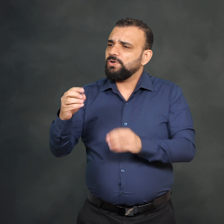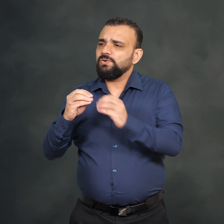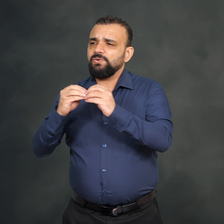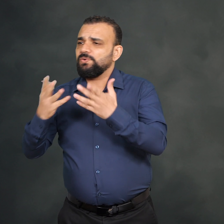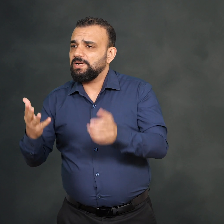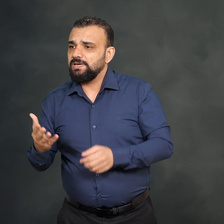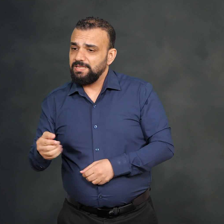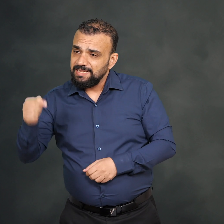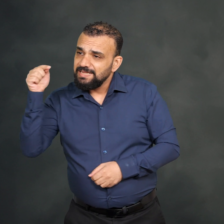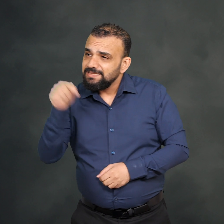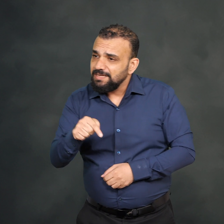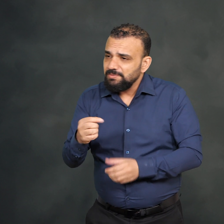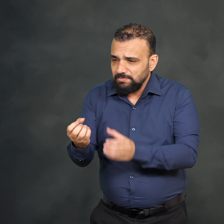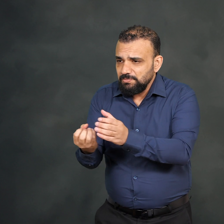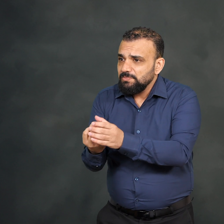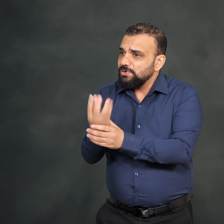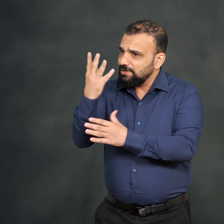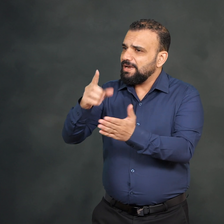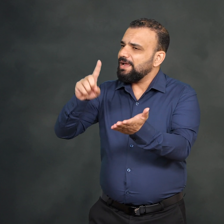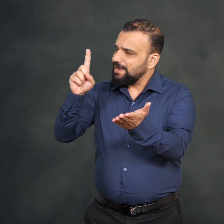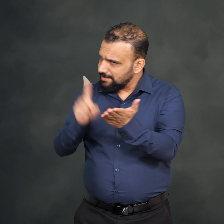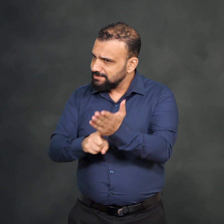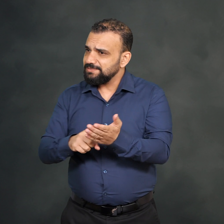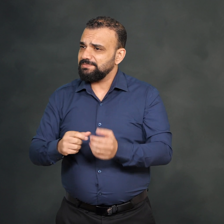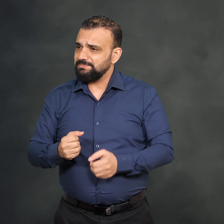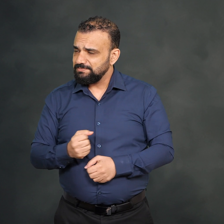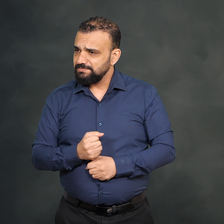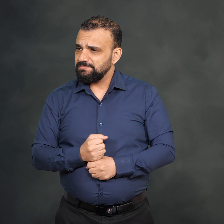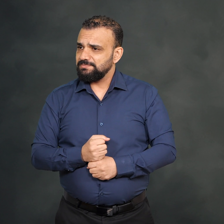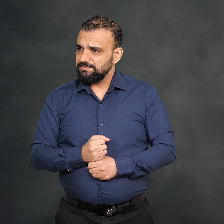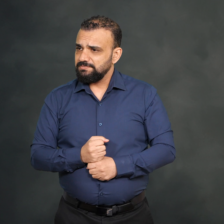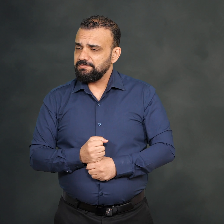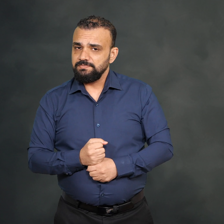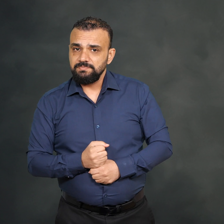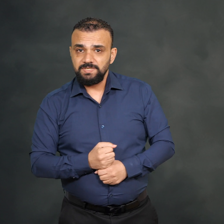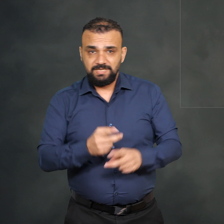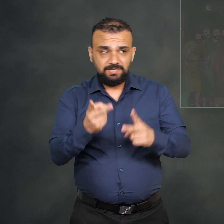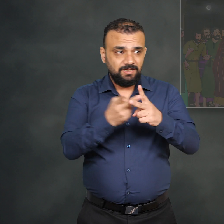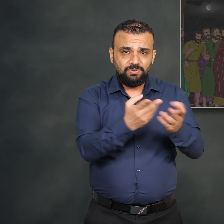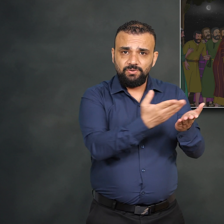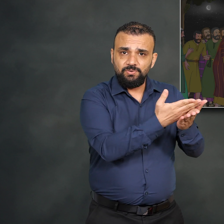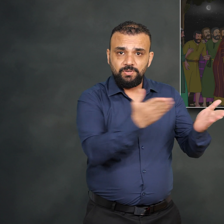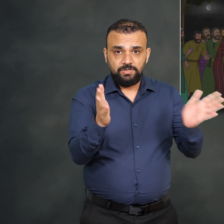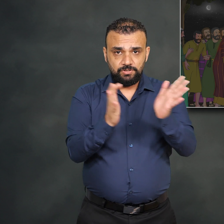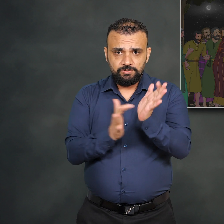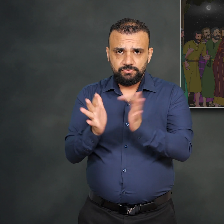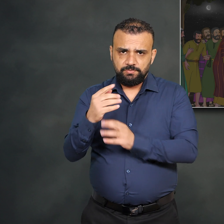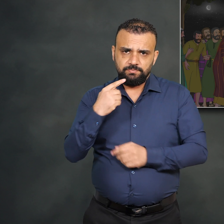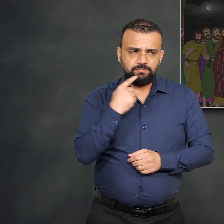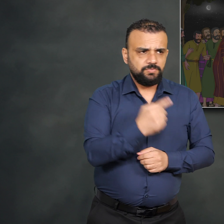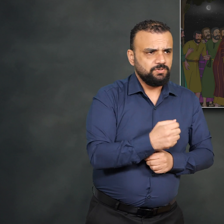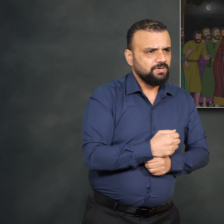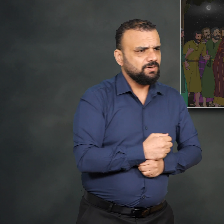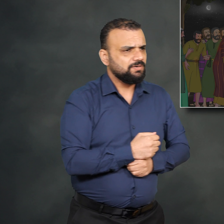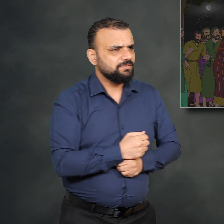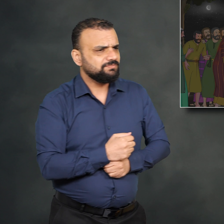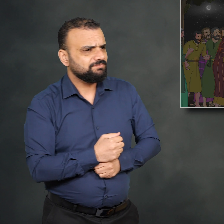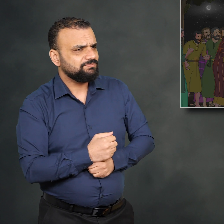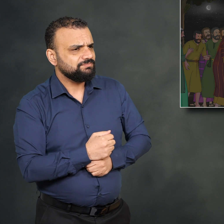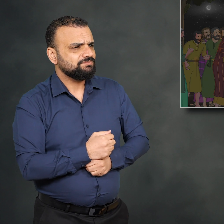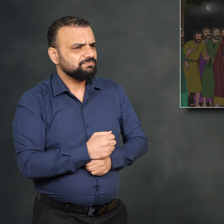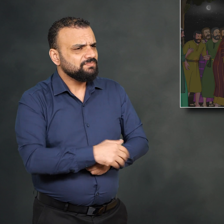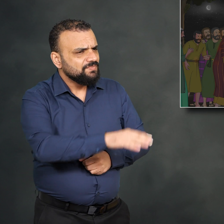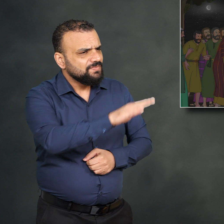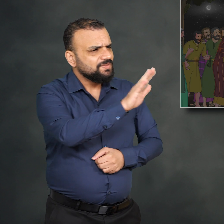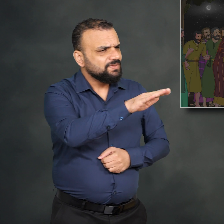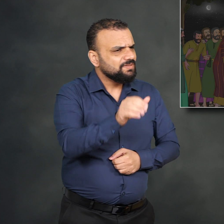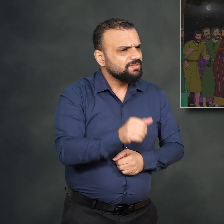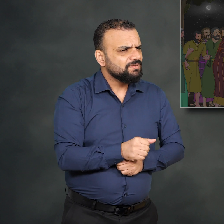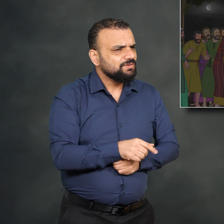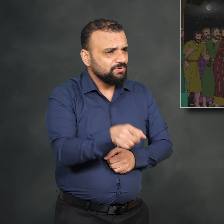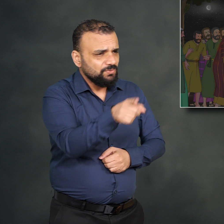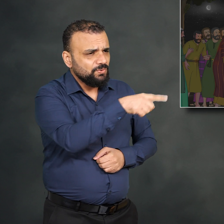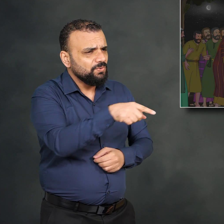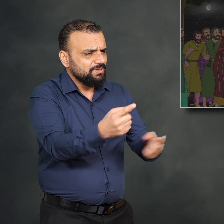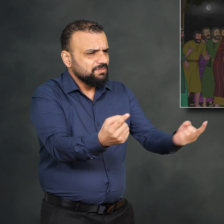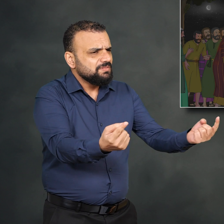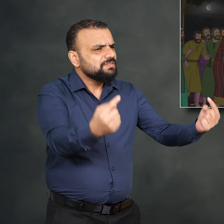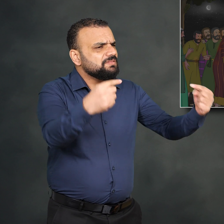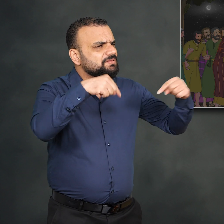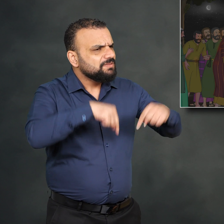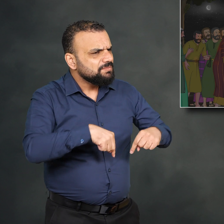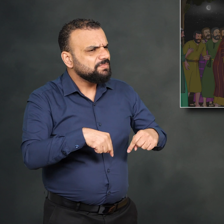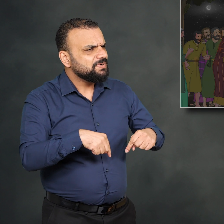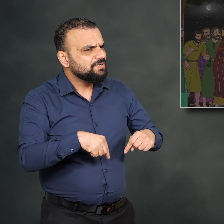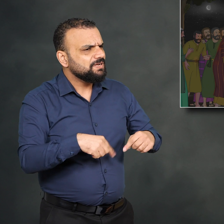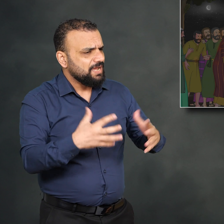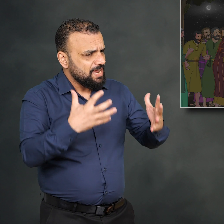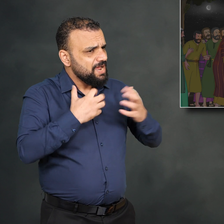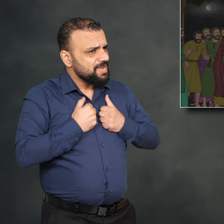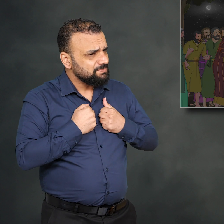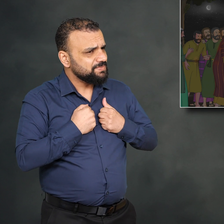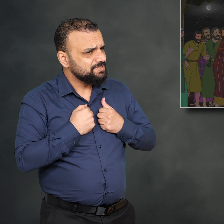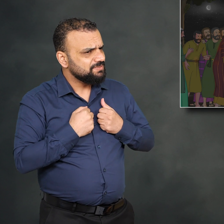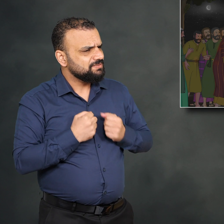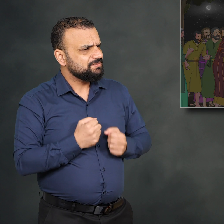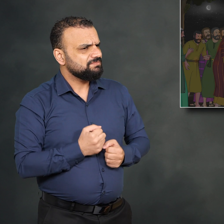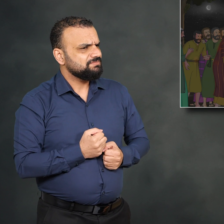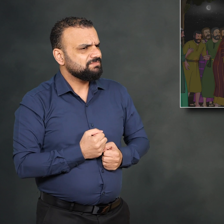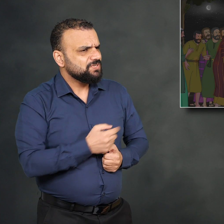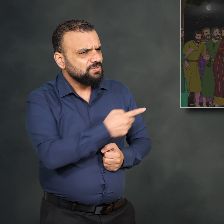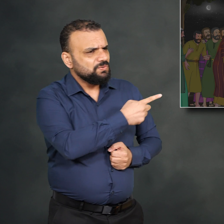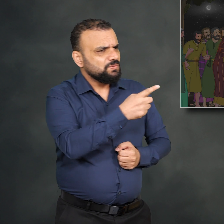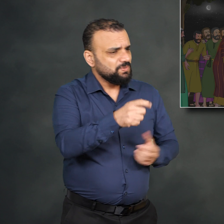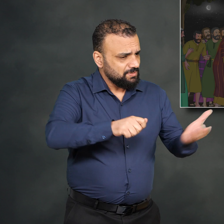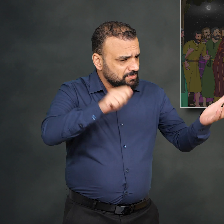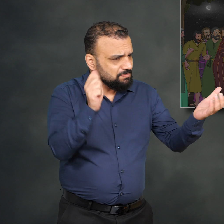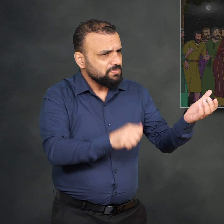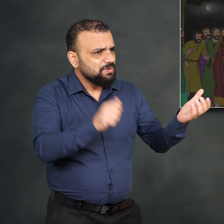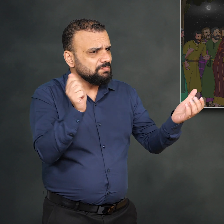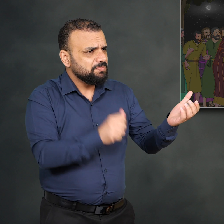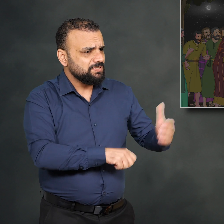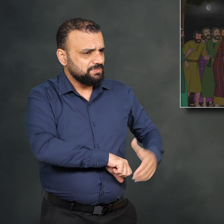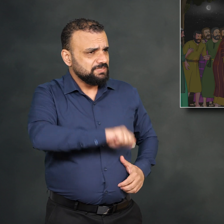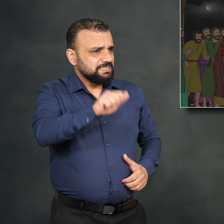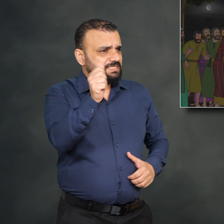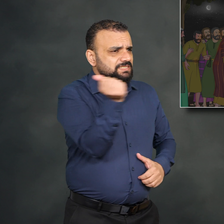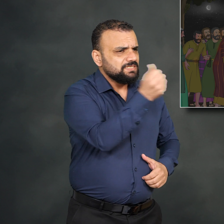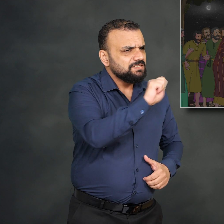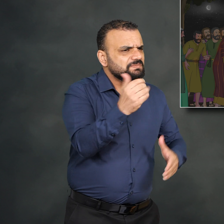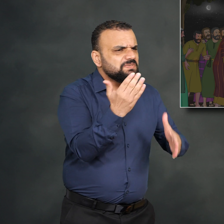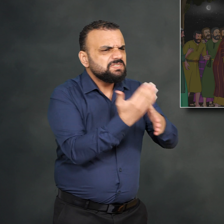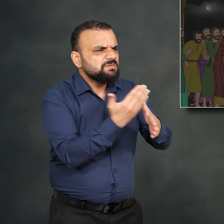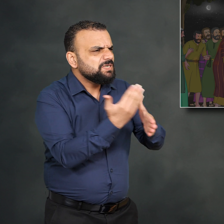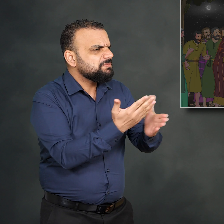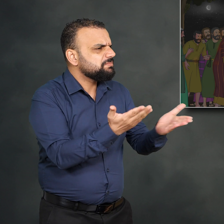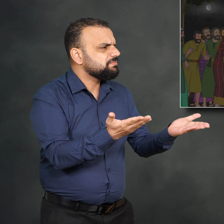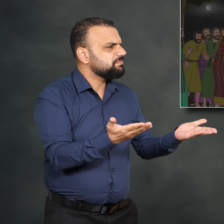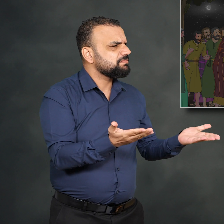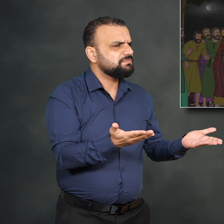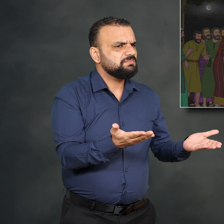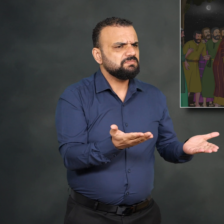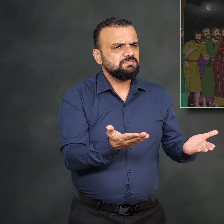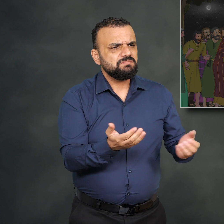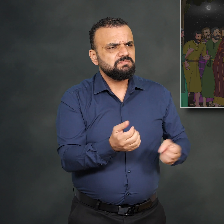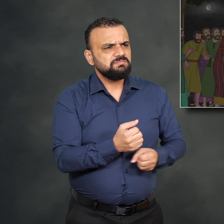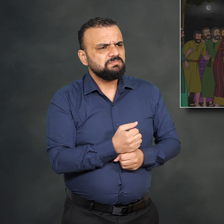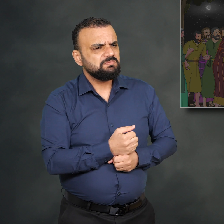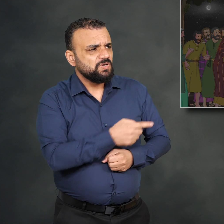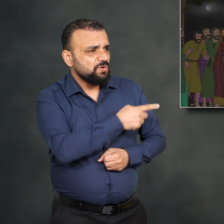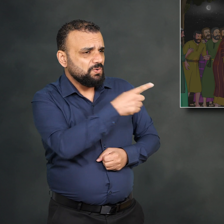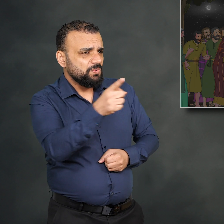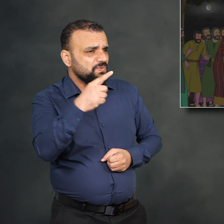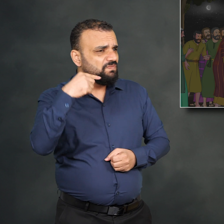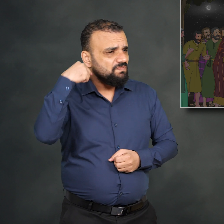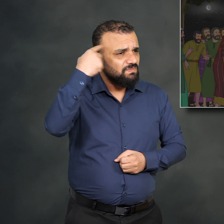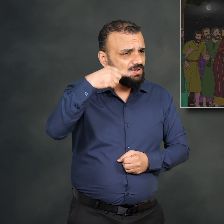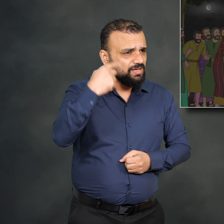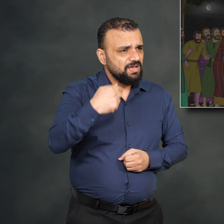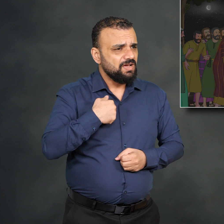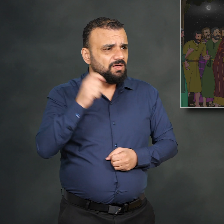But how then would the Scriptures be fulfilled that say it must happen this way?”